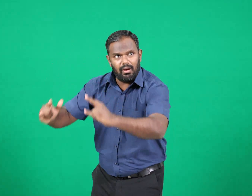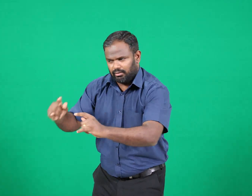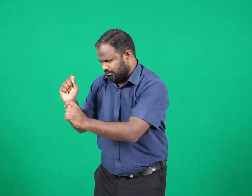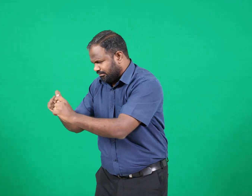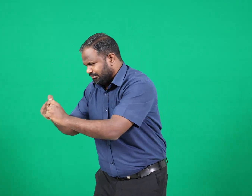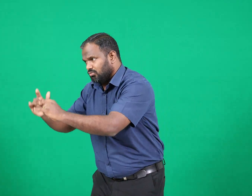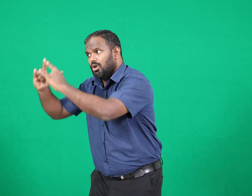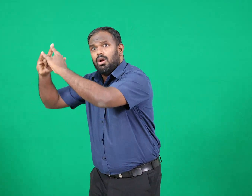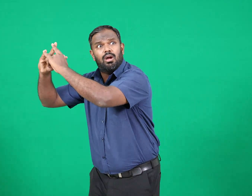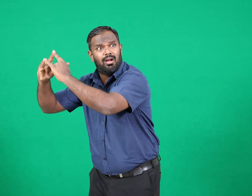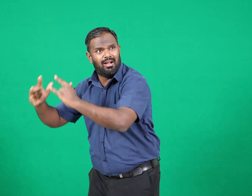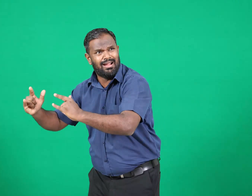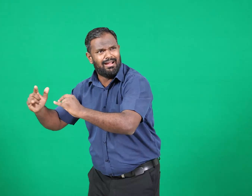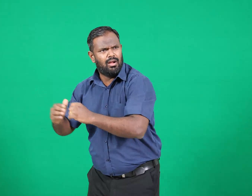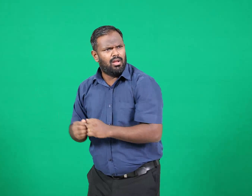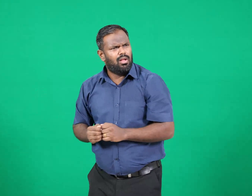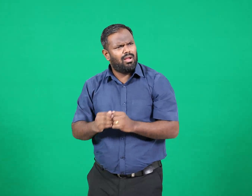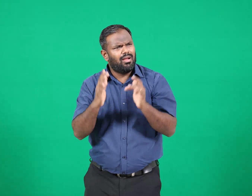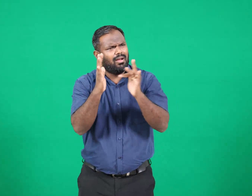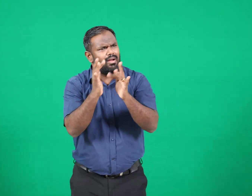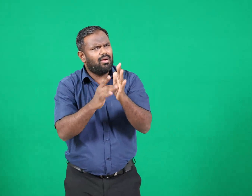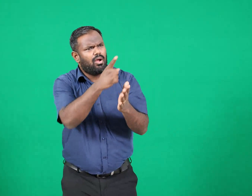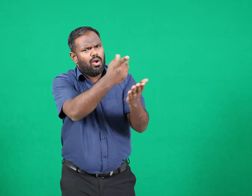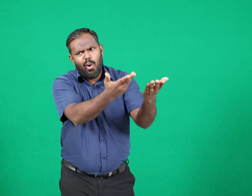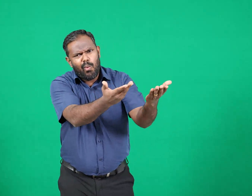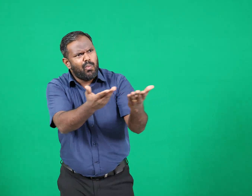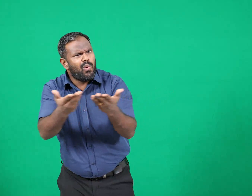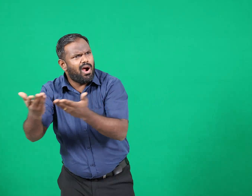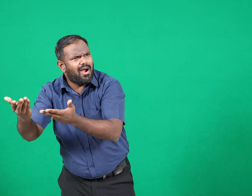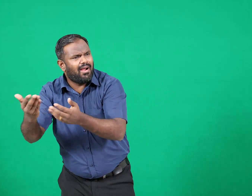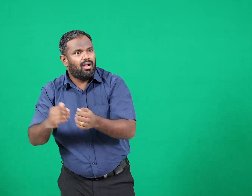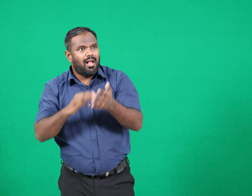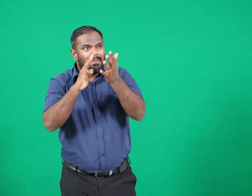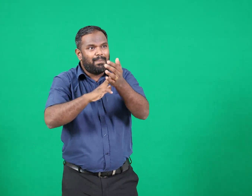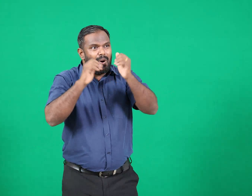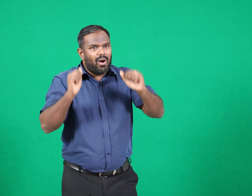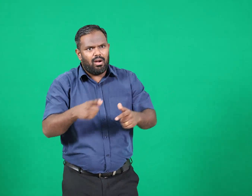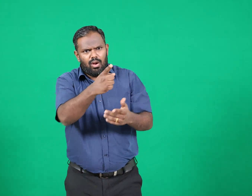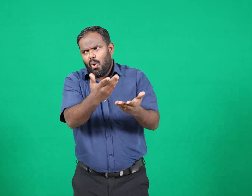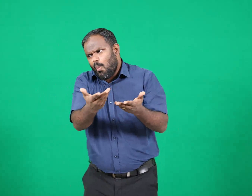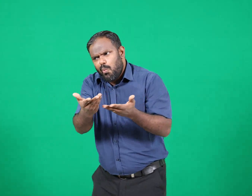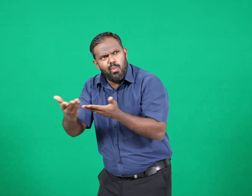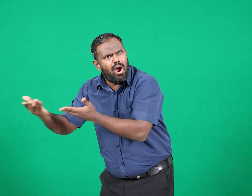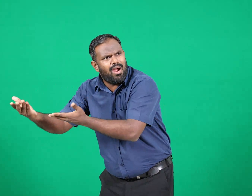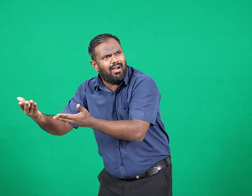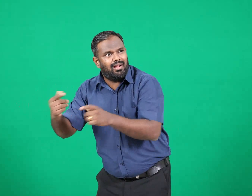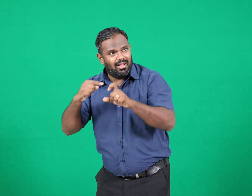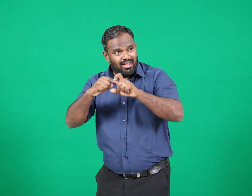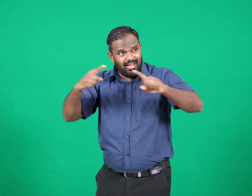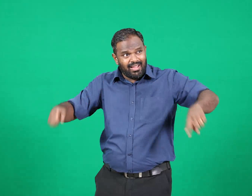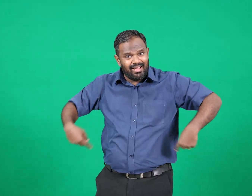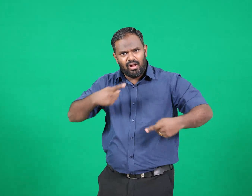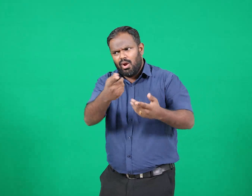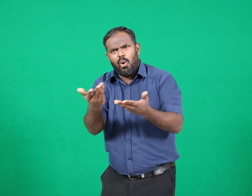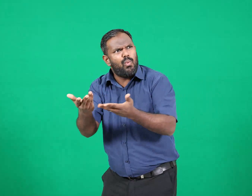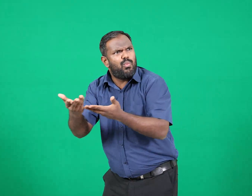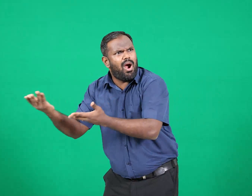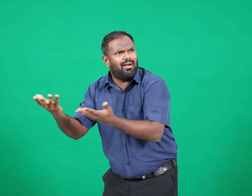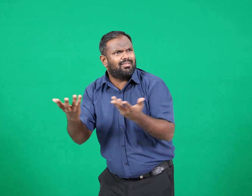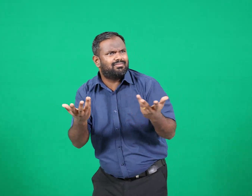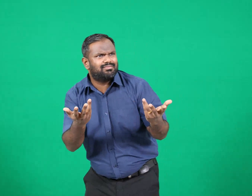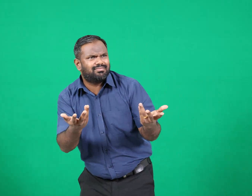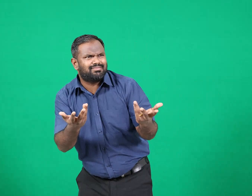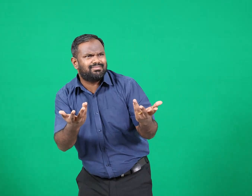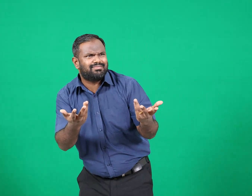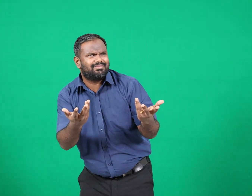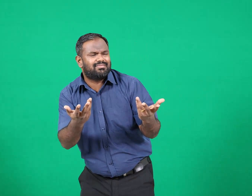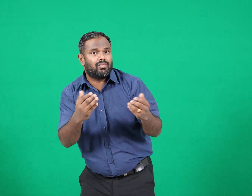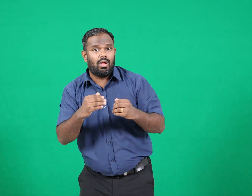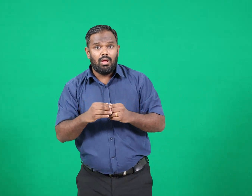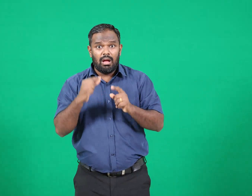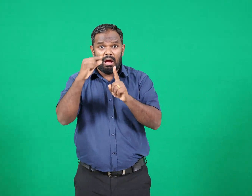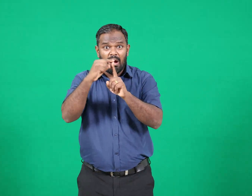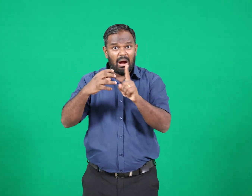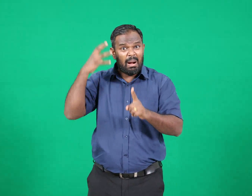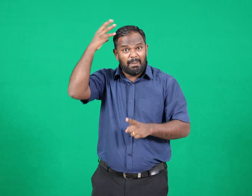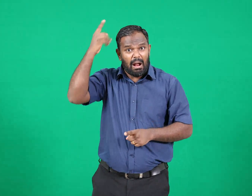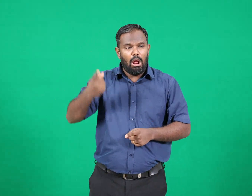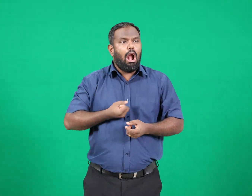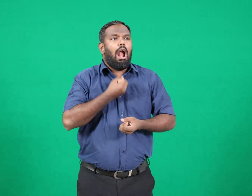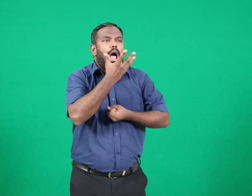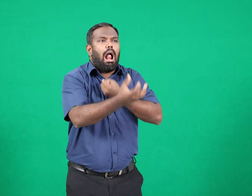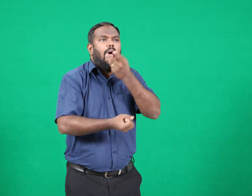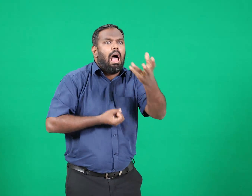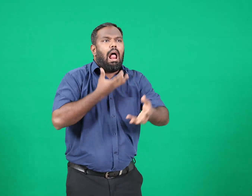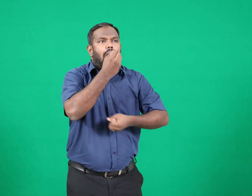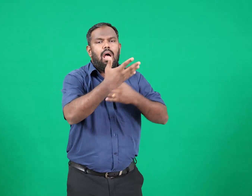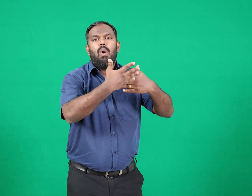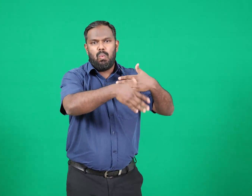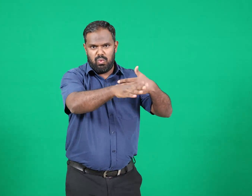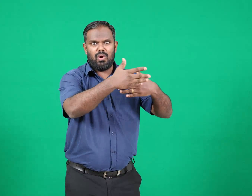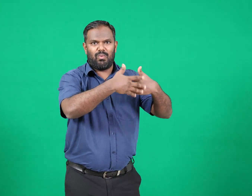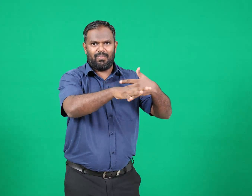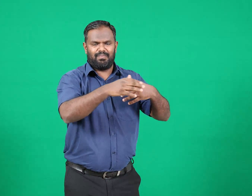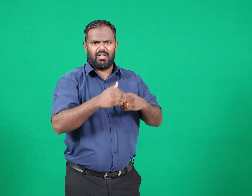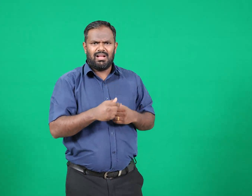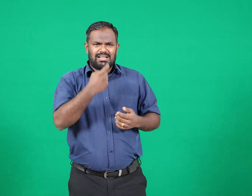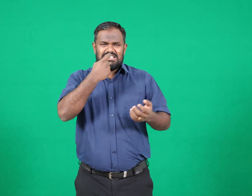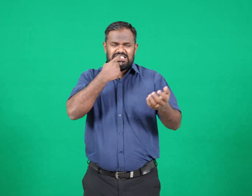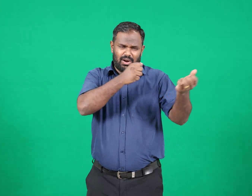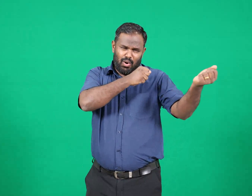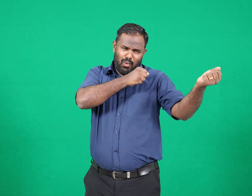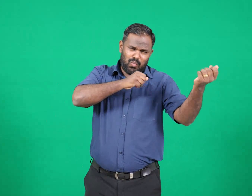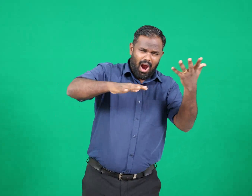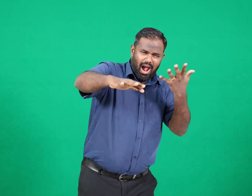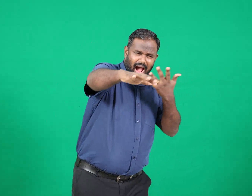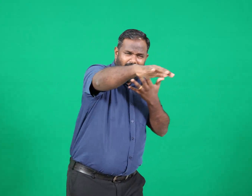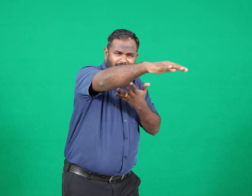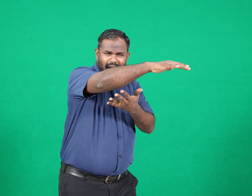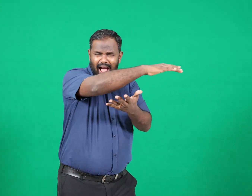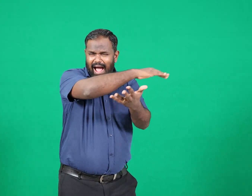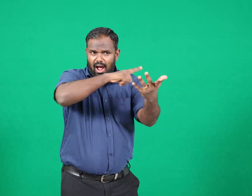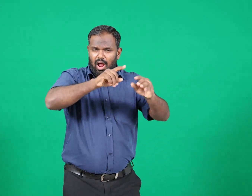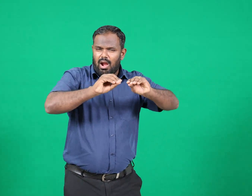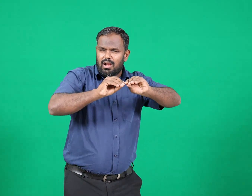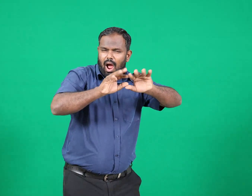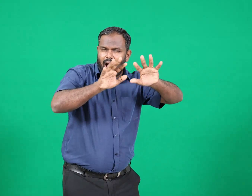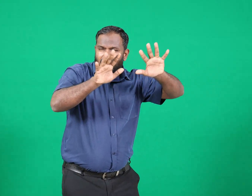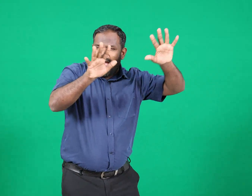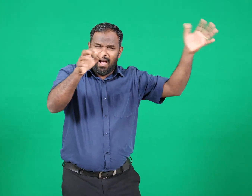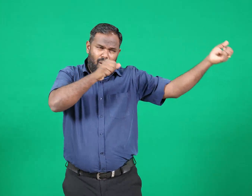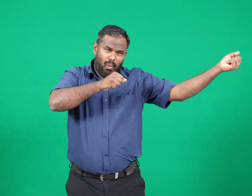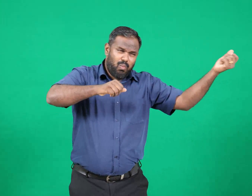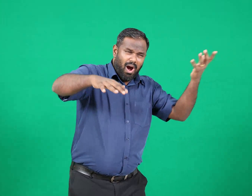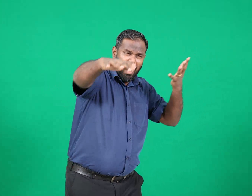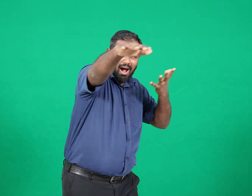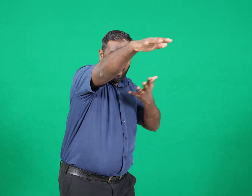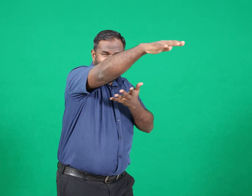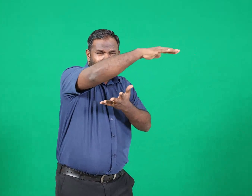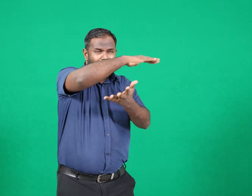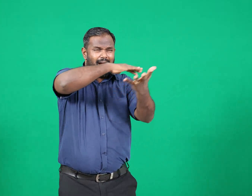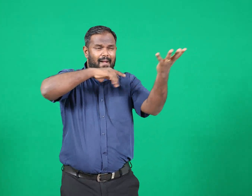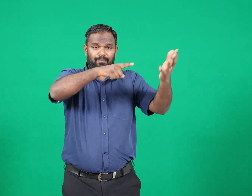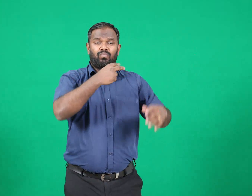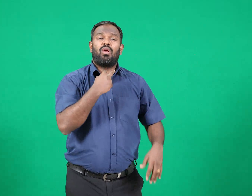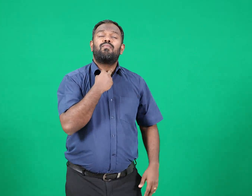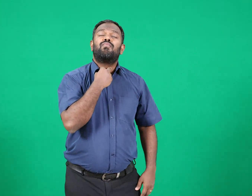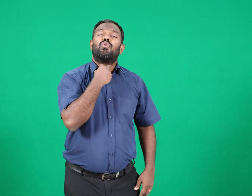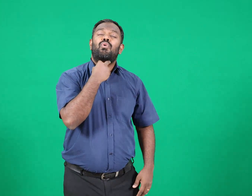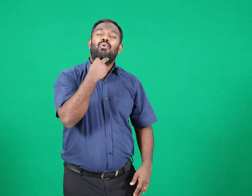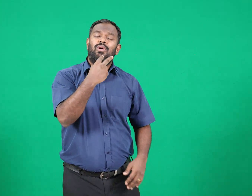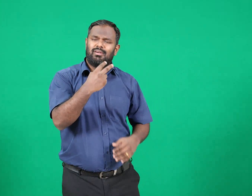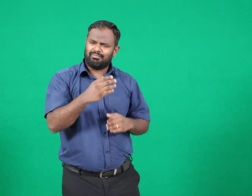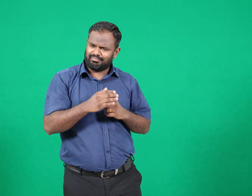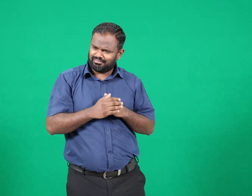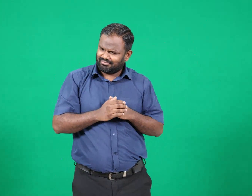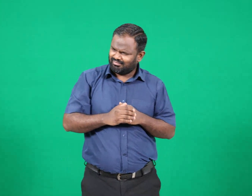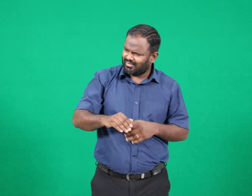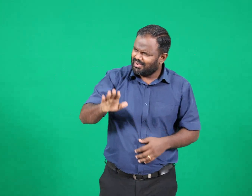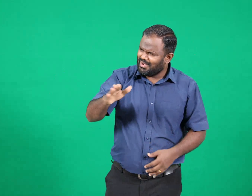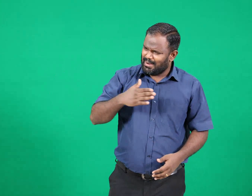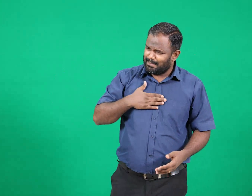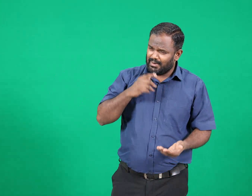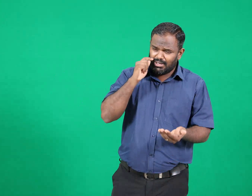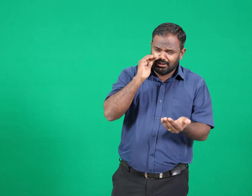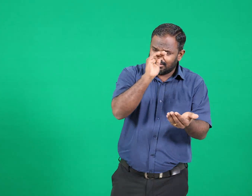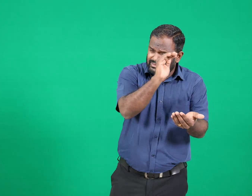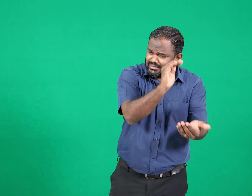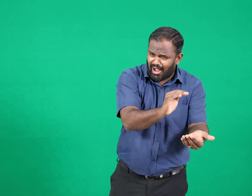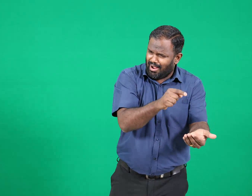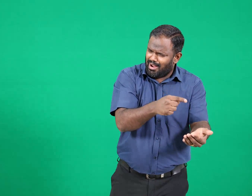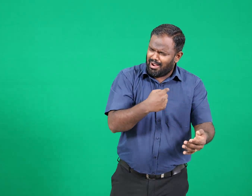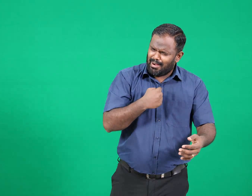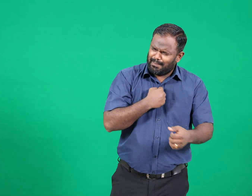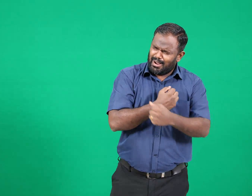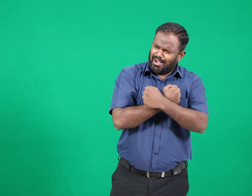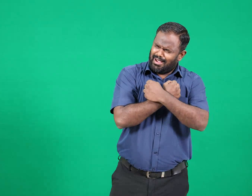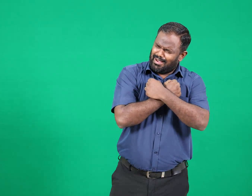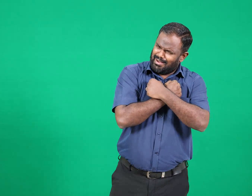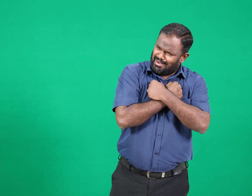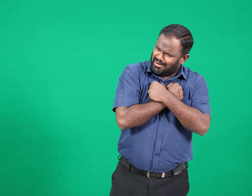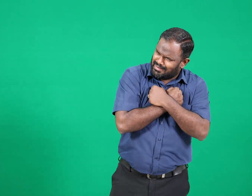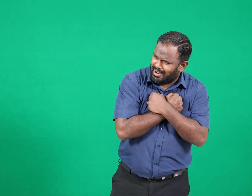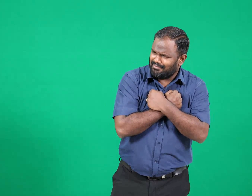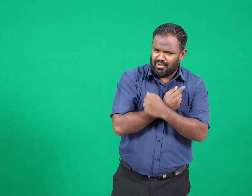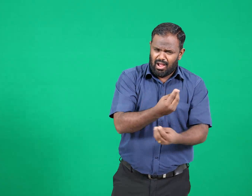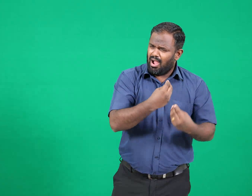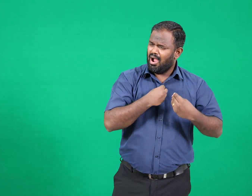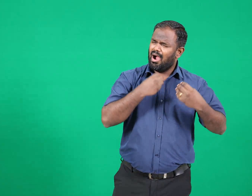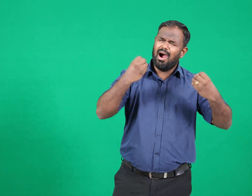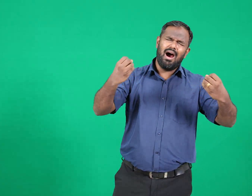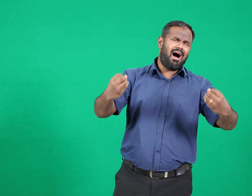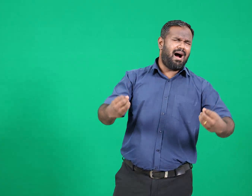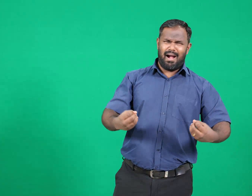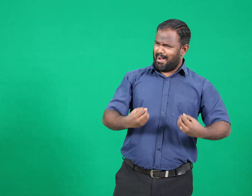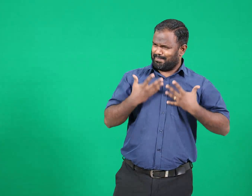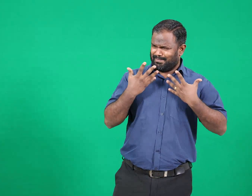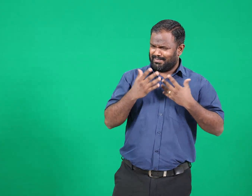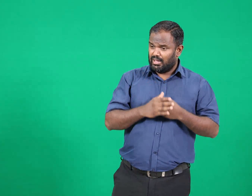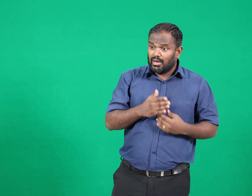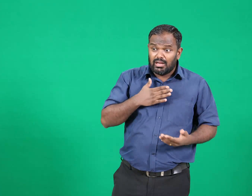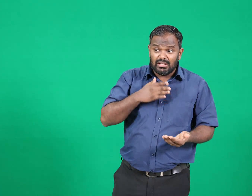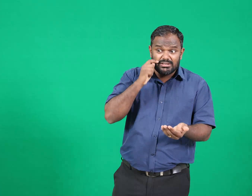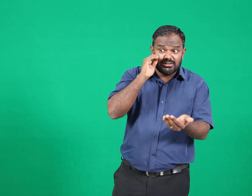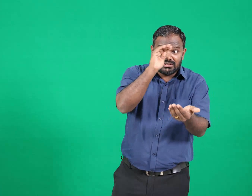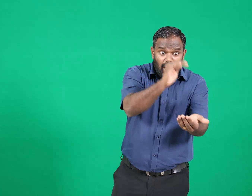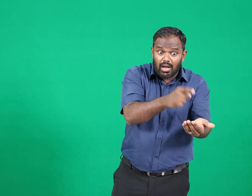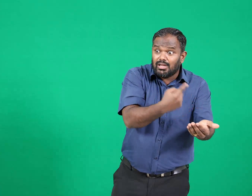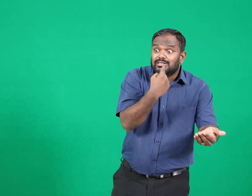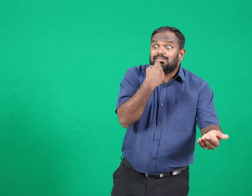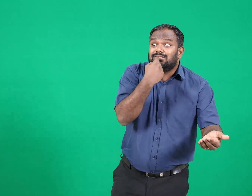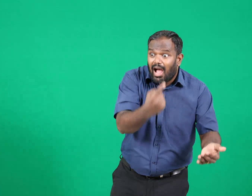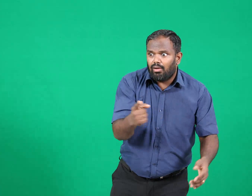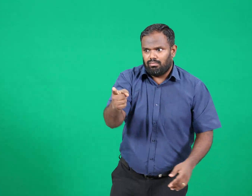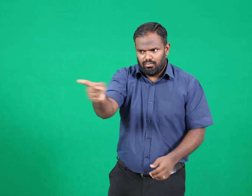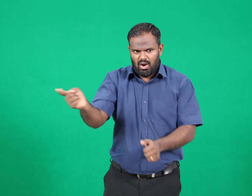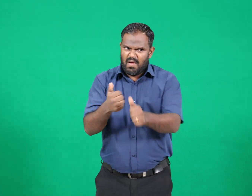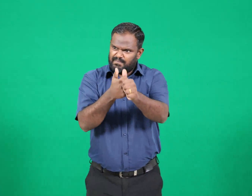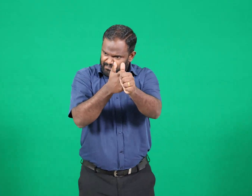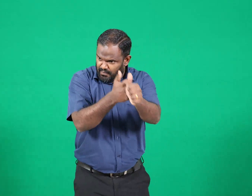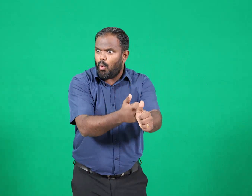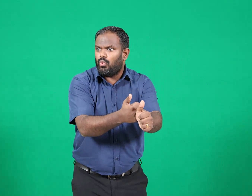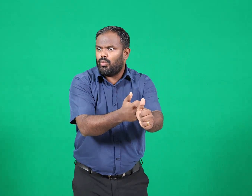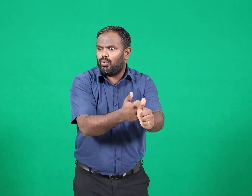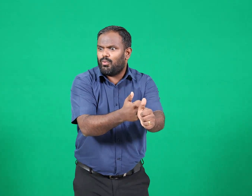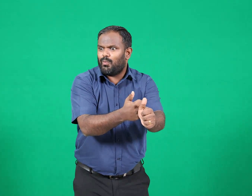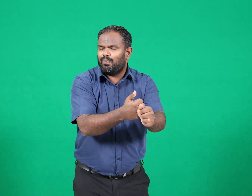While Peter was still speaking, a bright cloud enveloped them, and a voice from the cloud said, "This is My beloved Son, in whom I am well pleased.